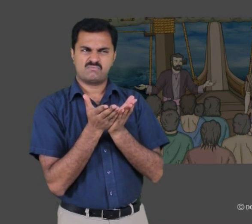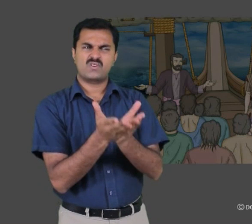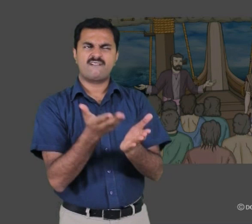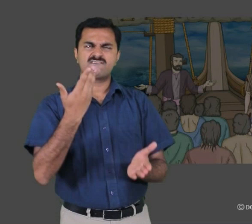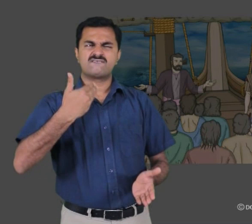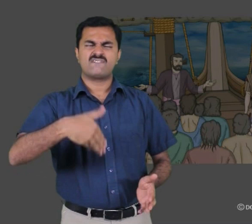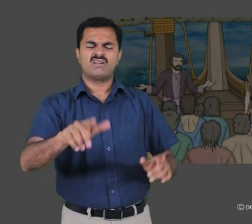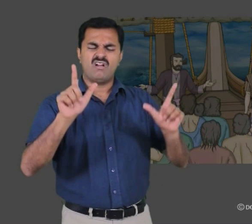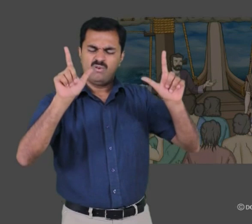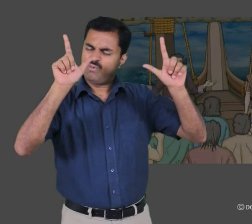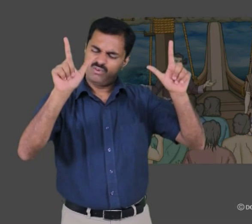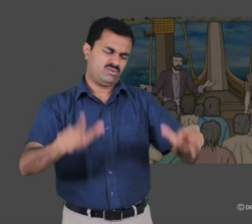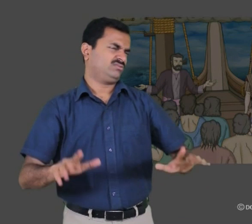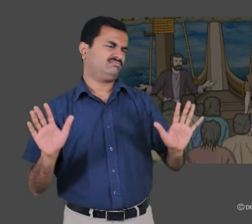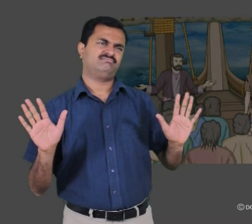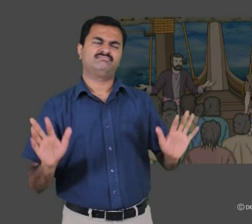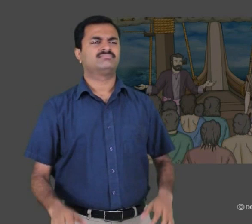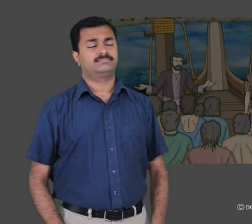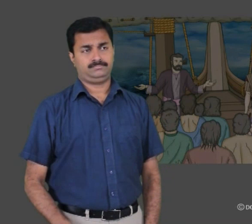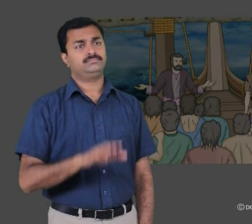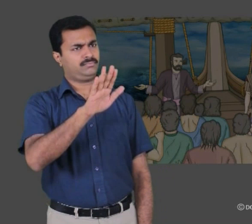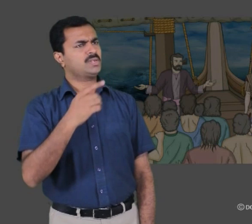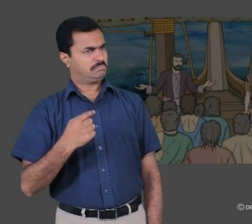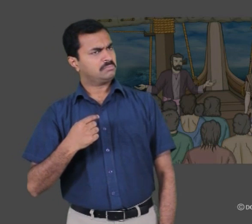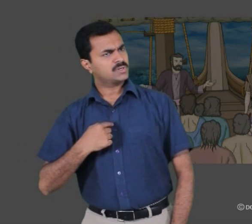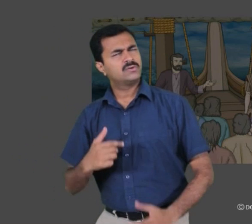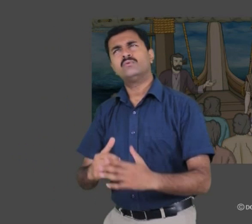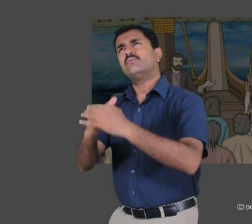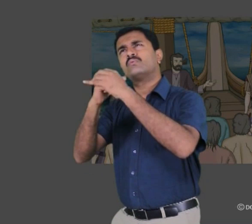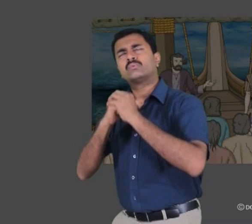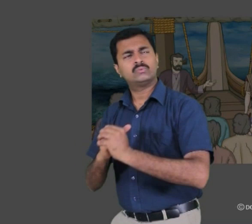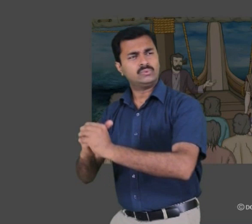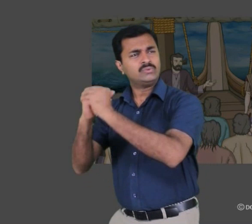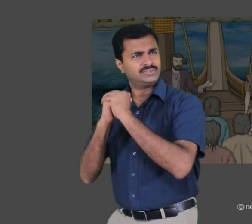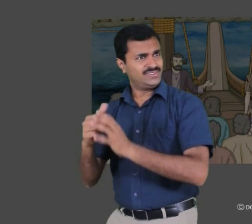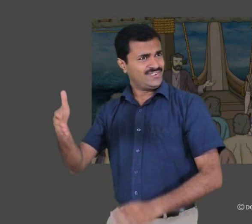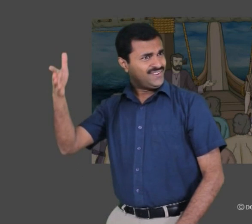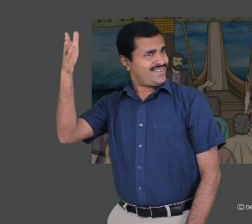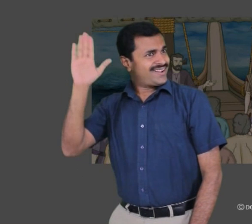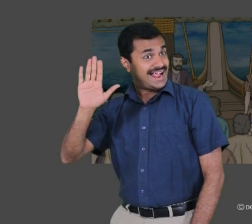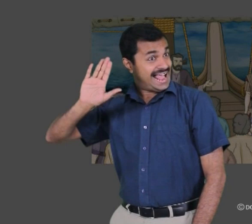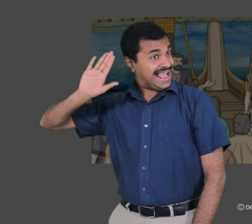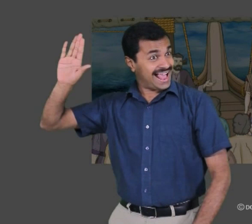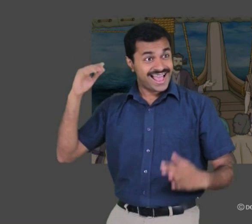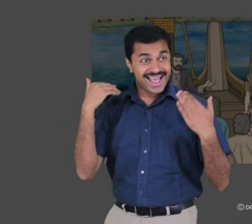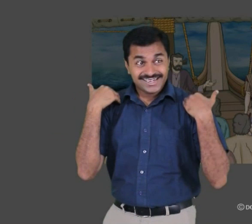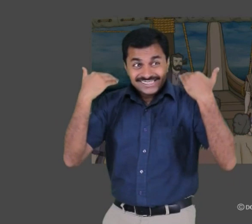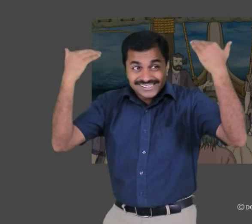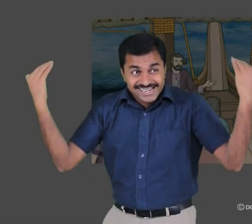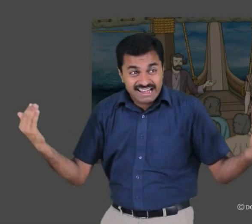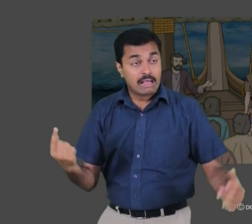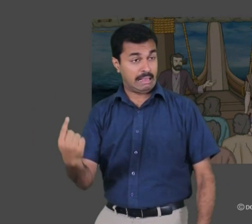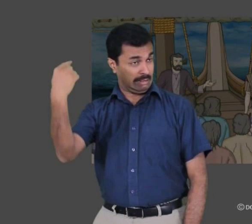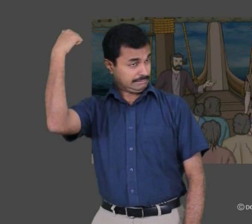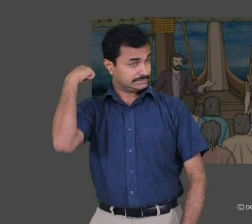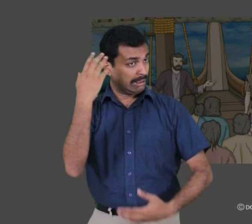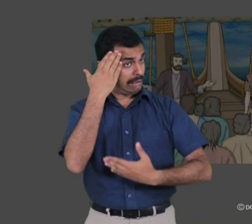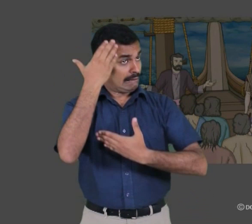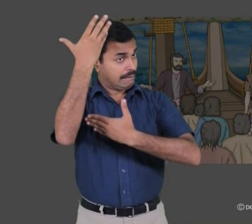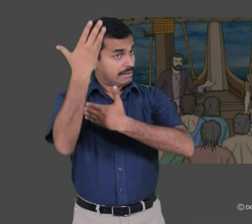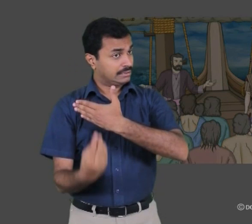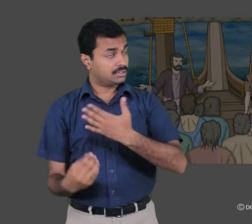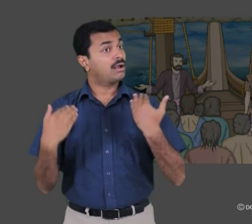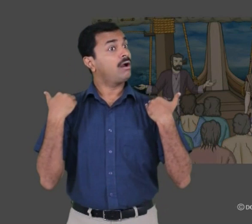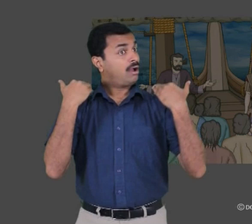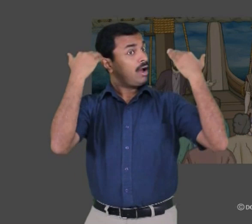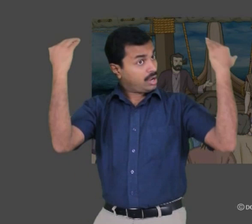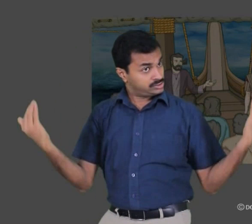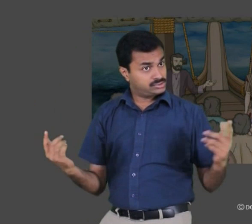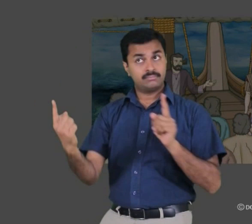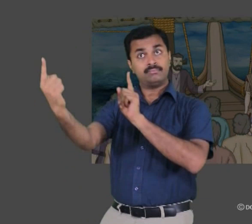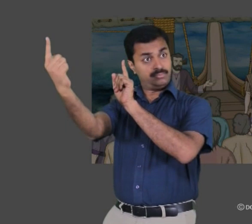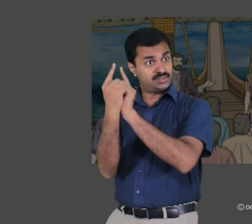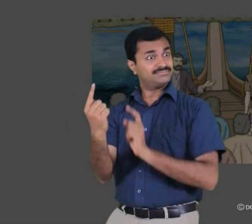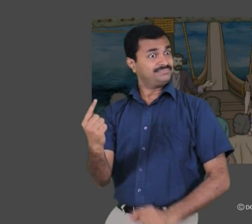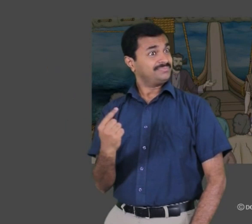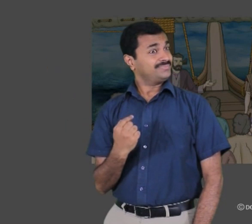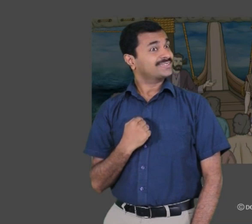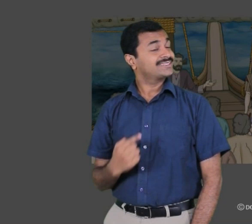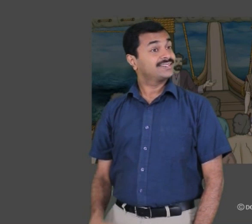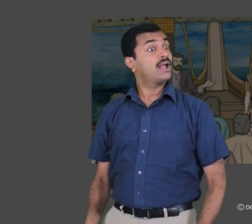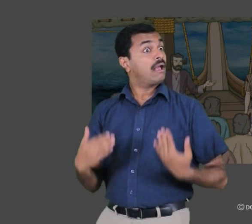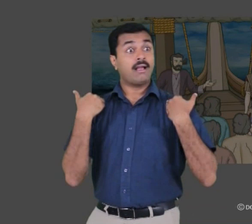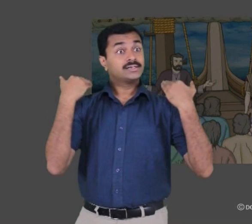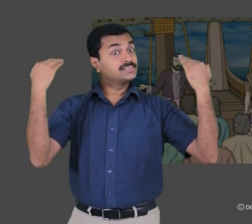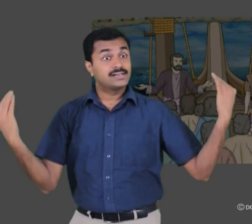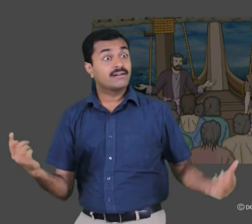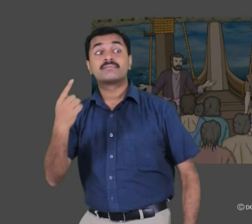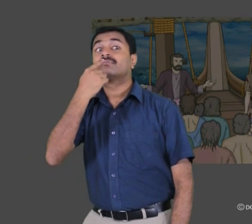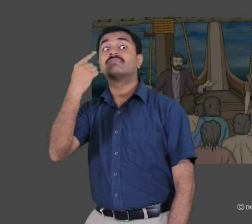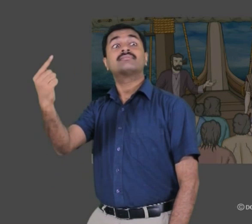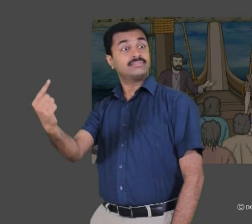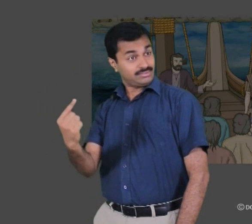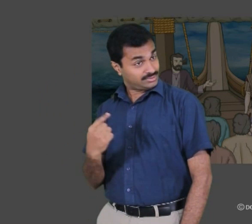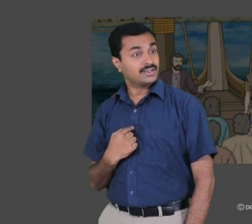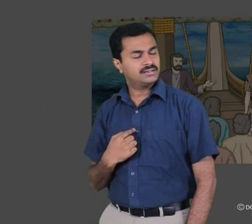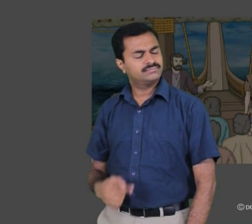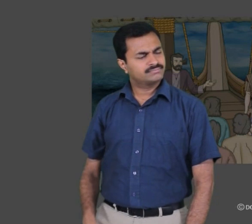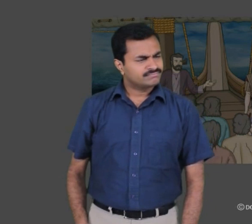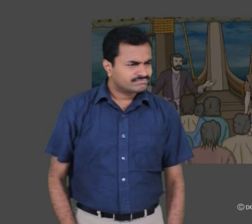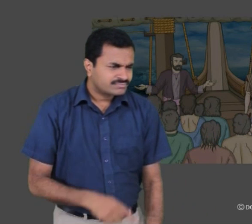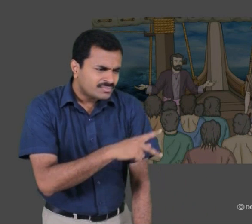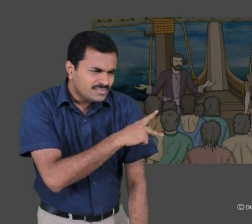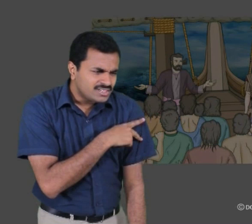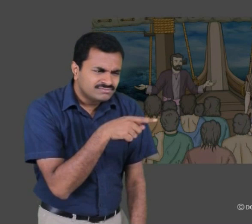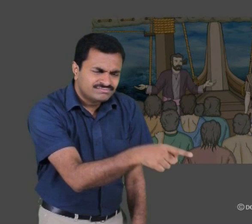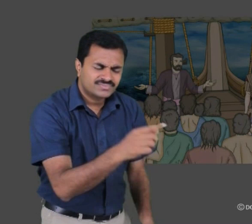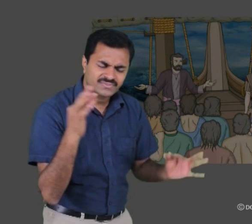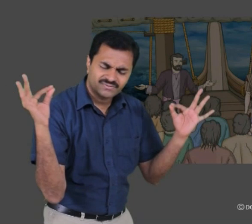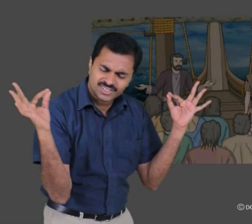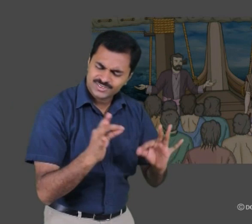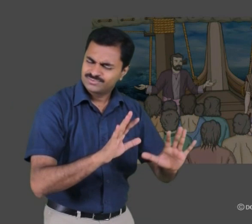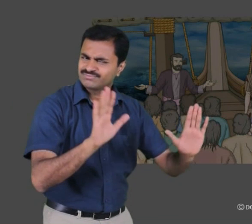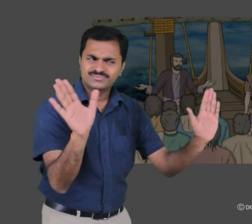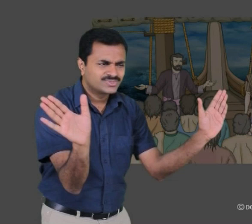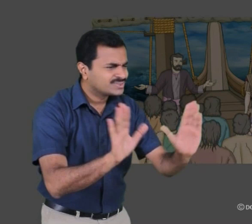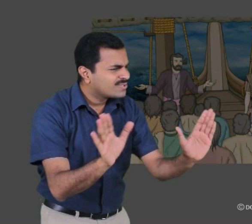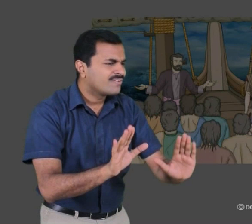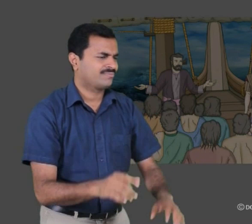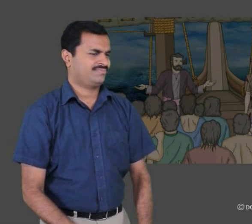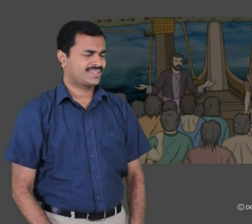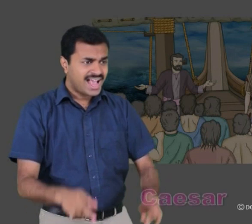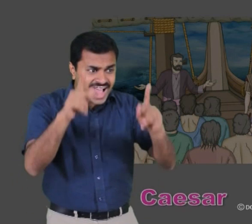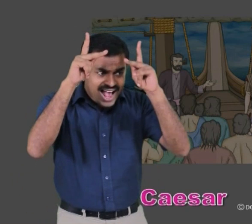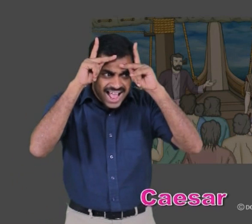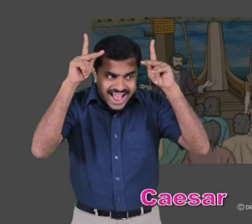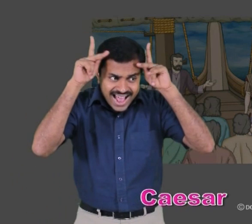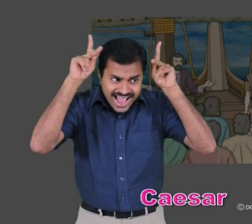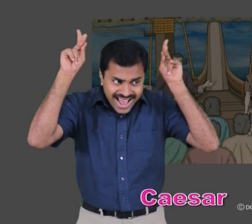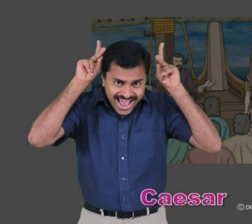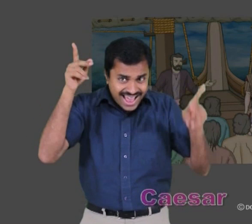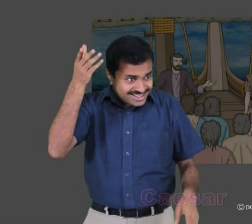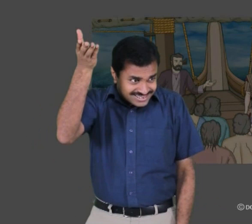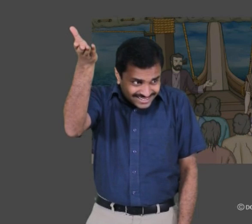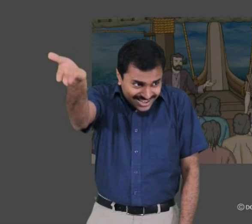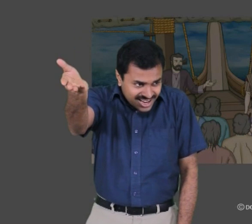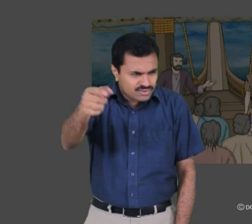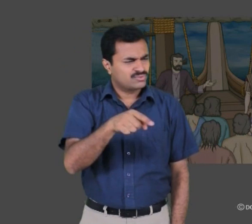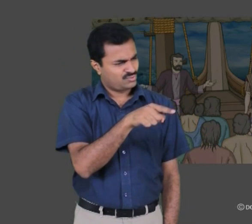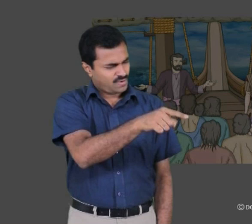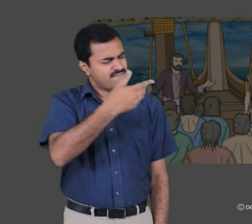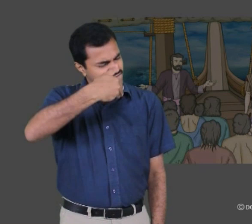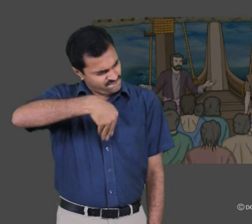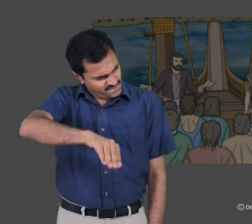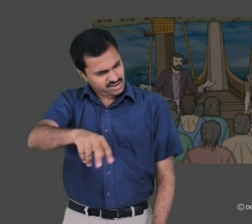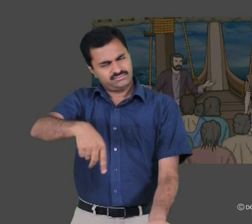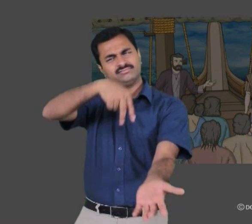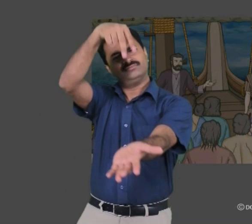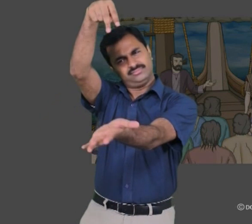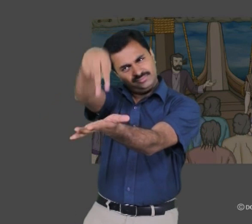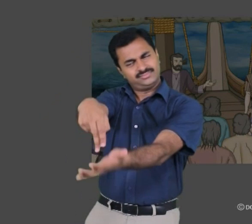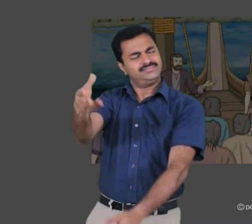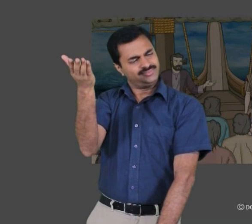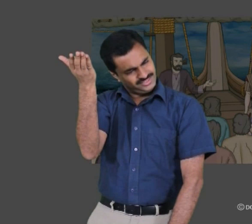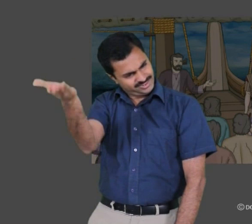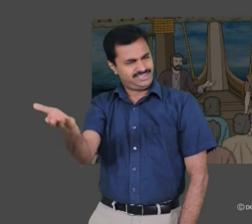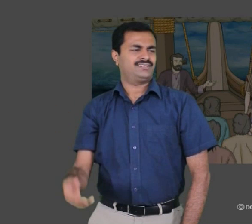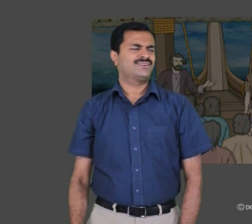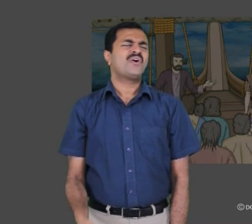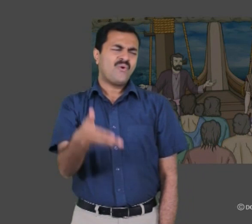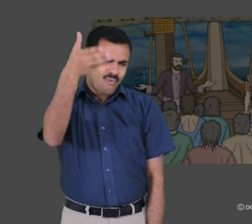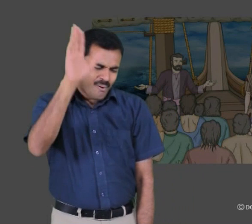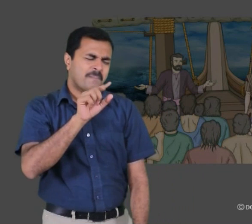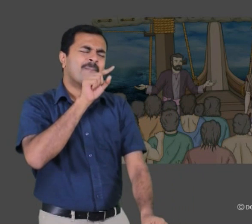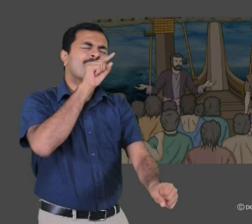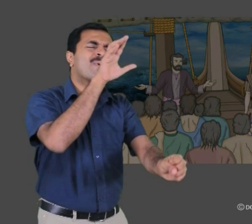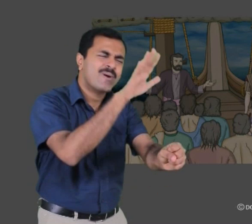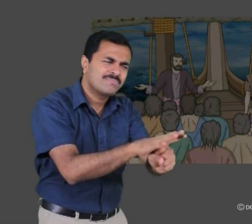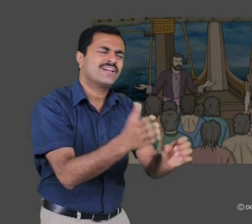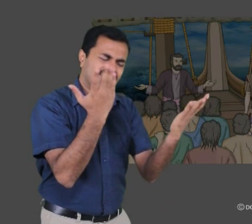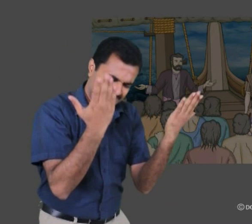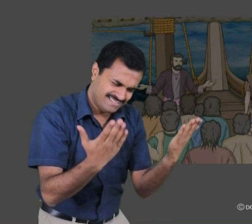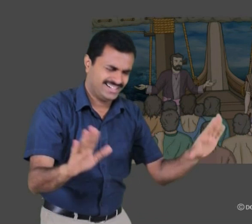For just last night an angel of God, whose I am and whom I serve, stood beside me and said, ‘Do not be afraid, Paul;